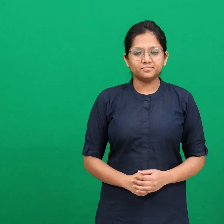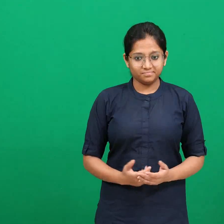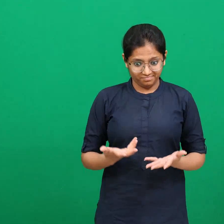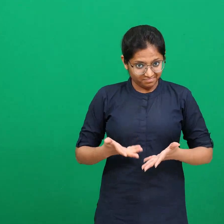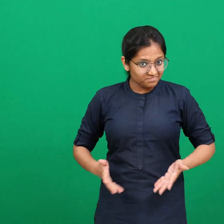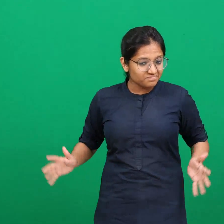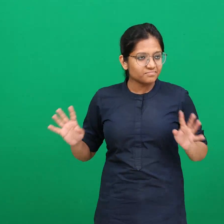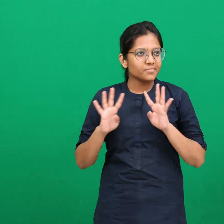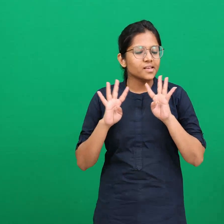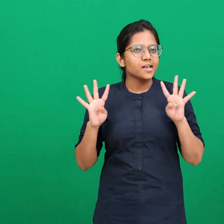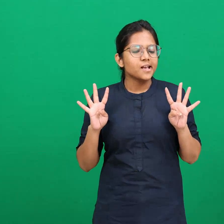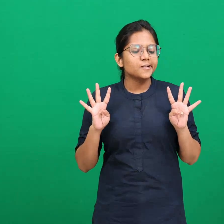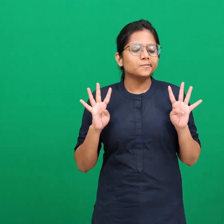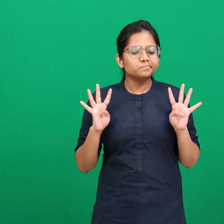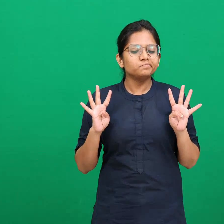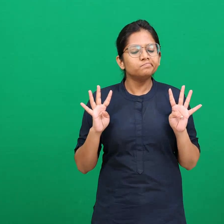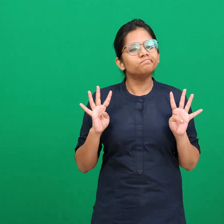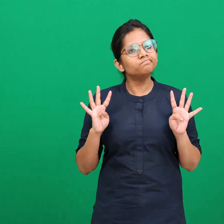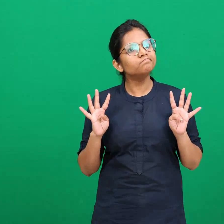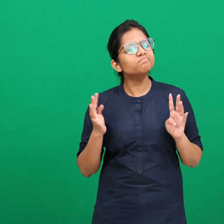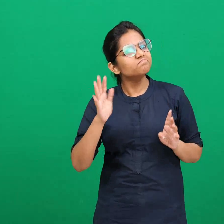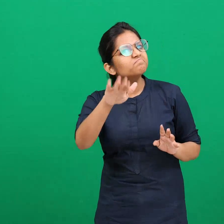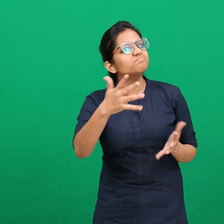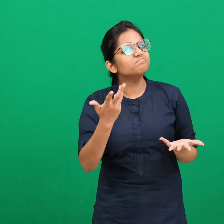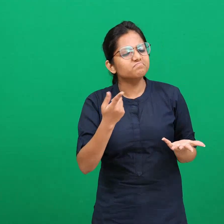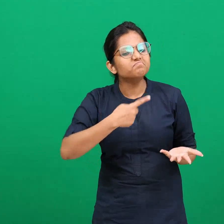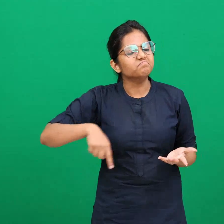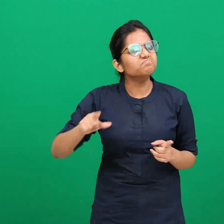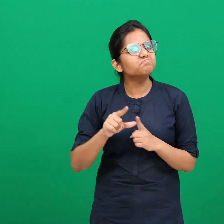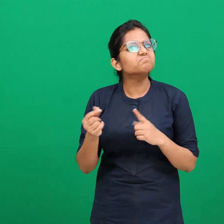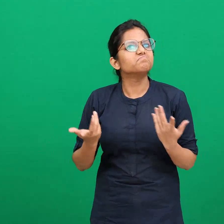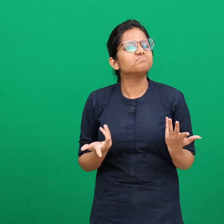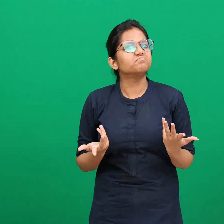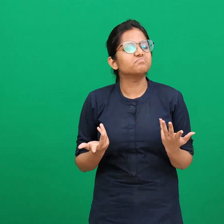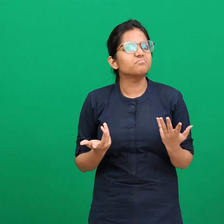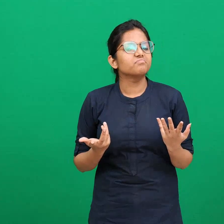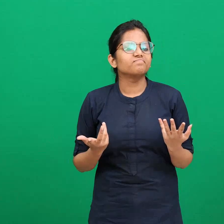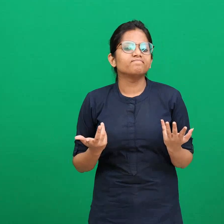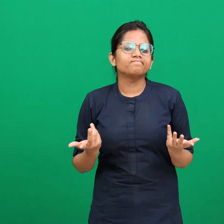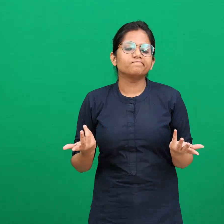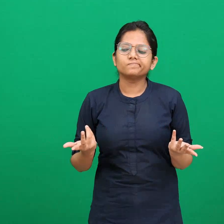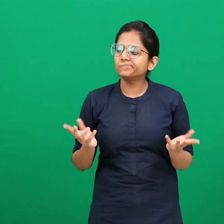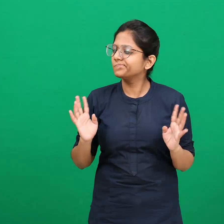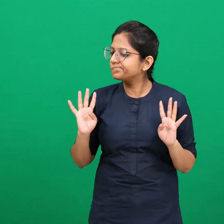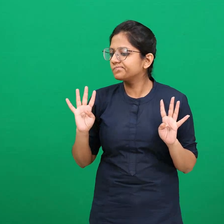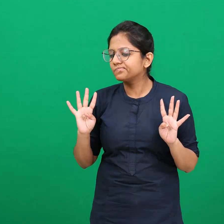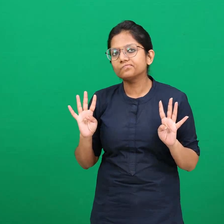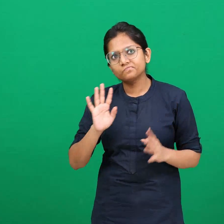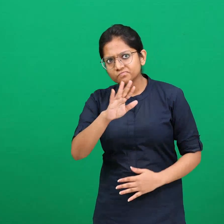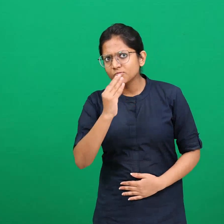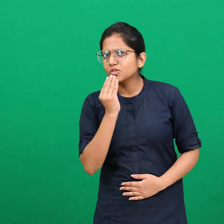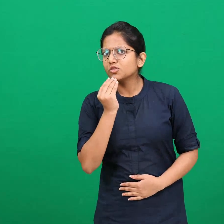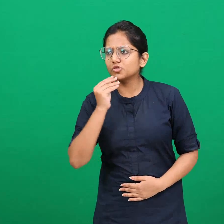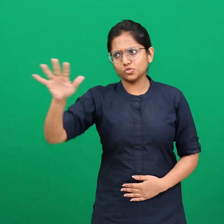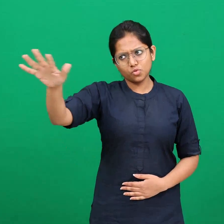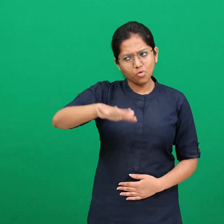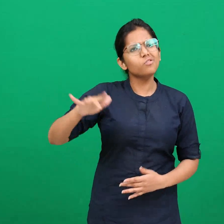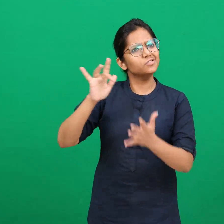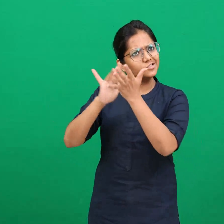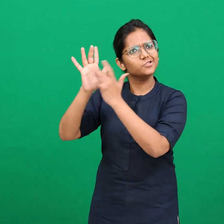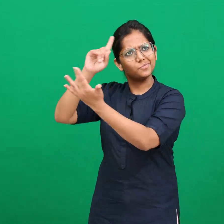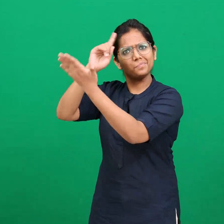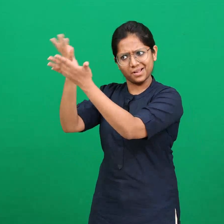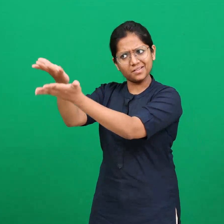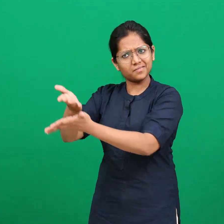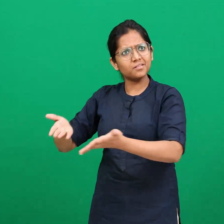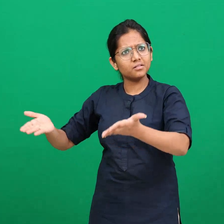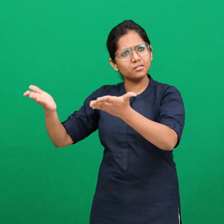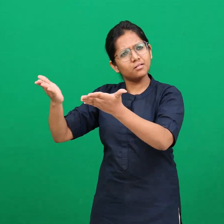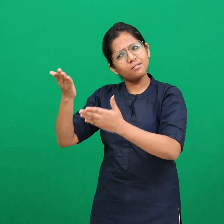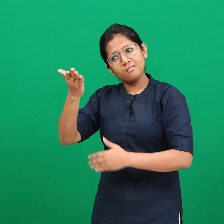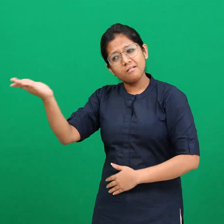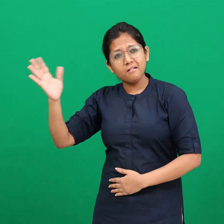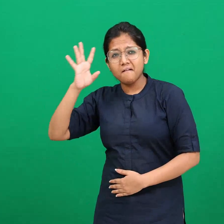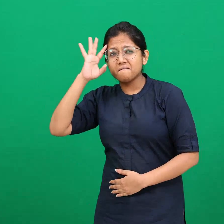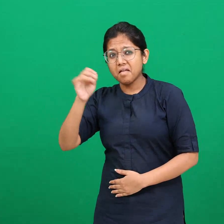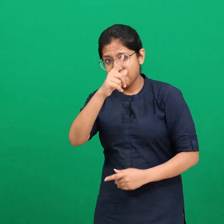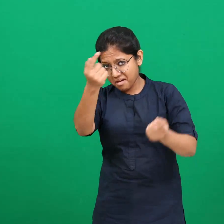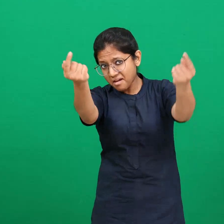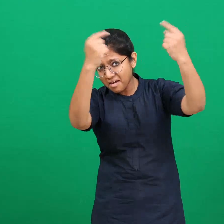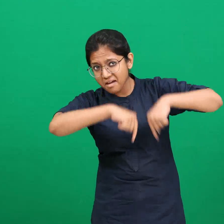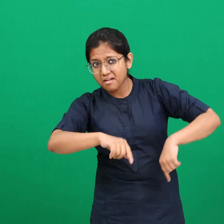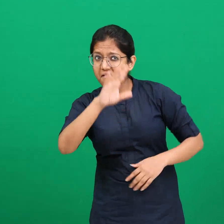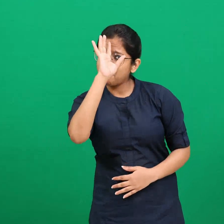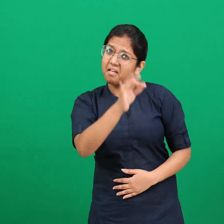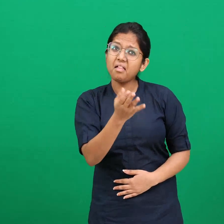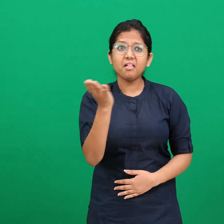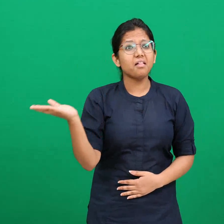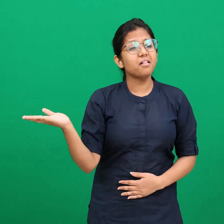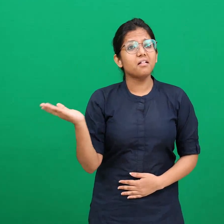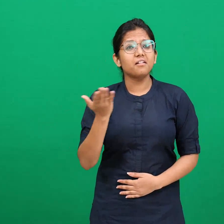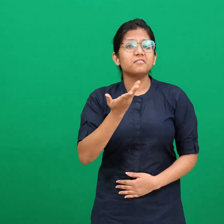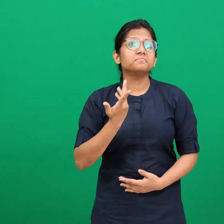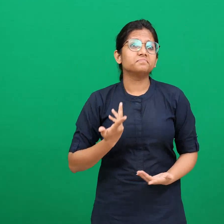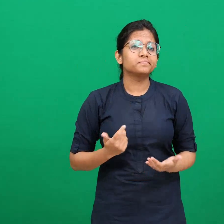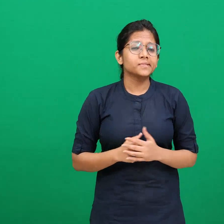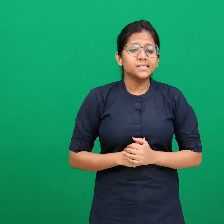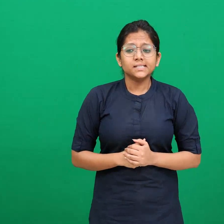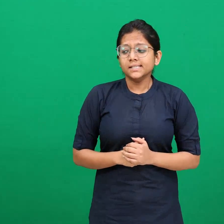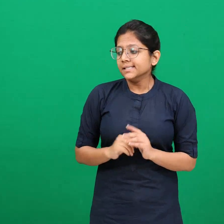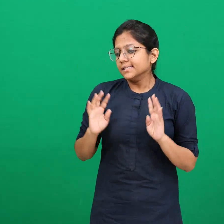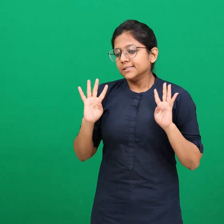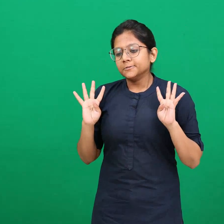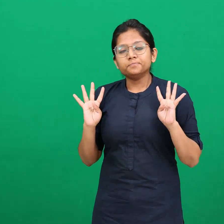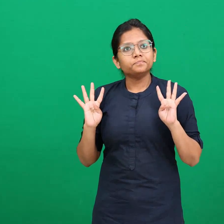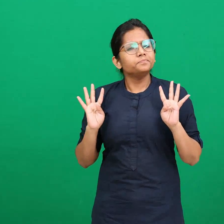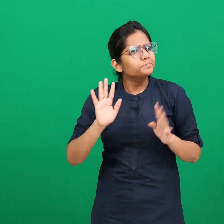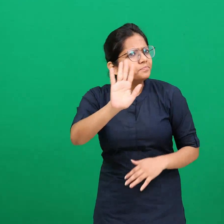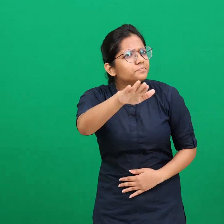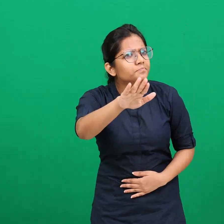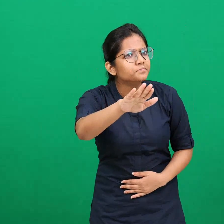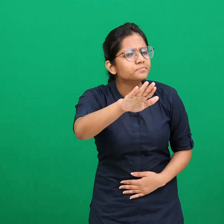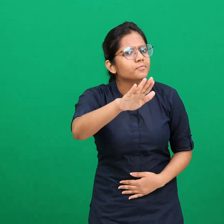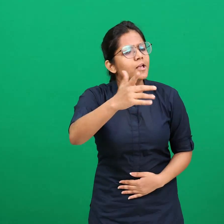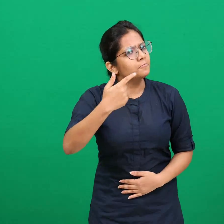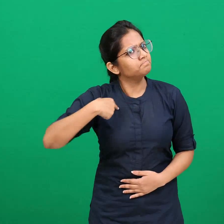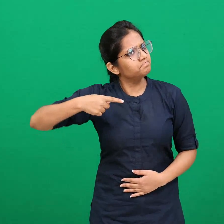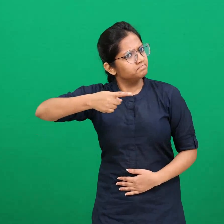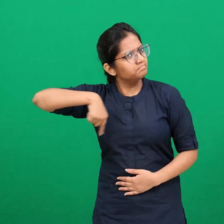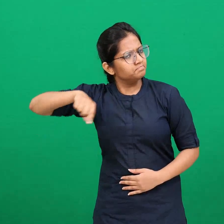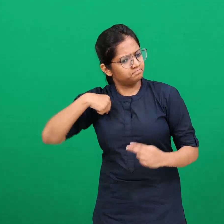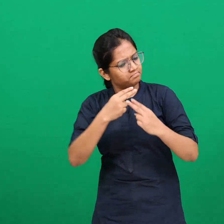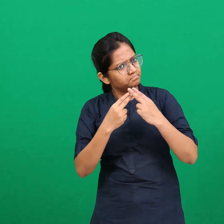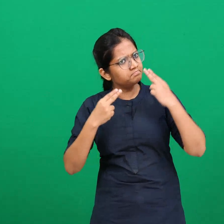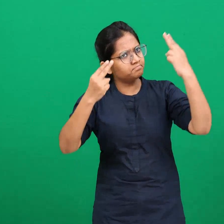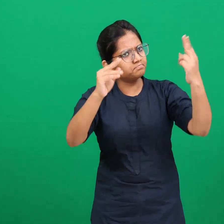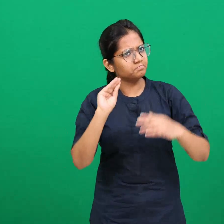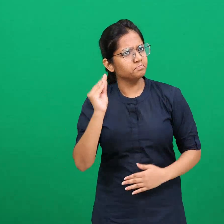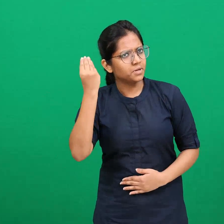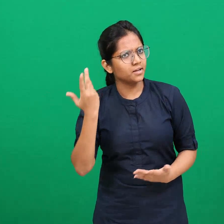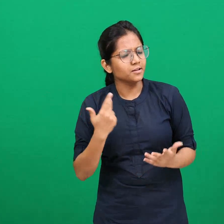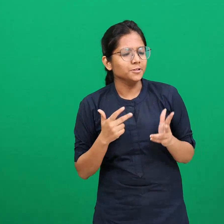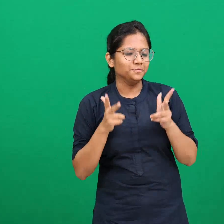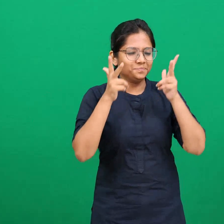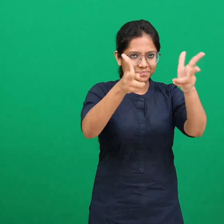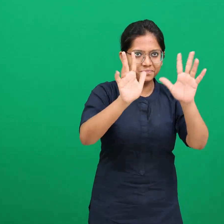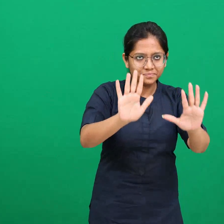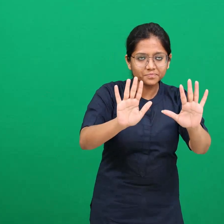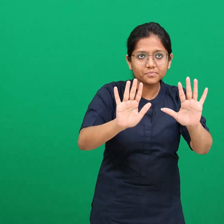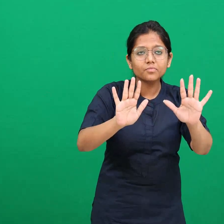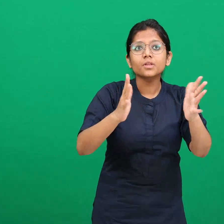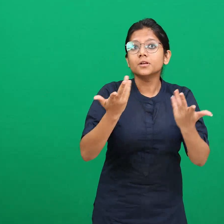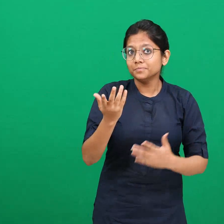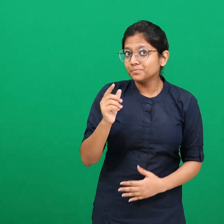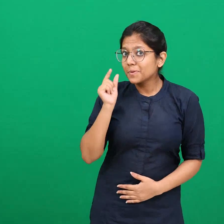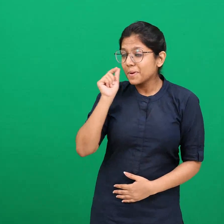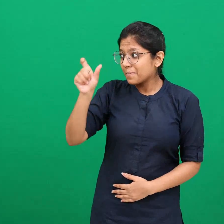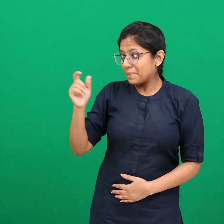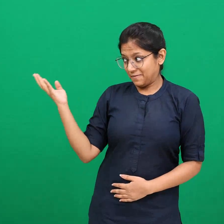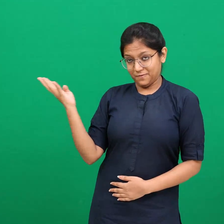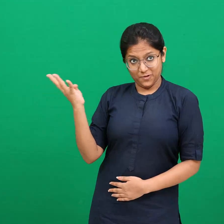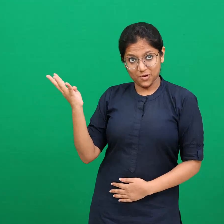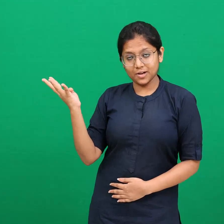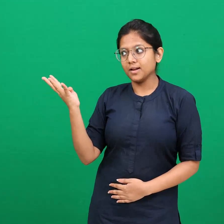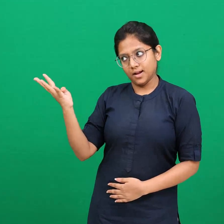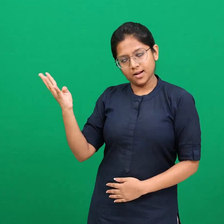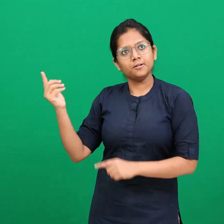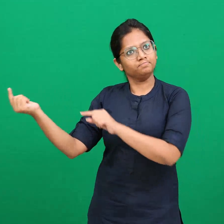What then should we do? They will certainly hear that you have come. Therefore do what we advise you.